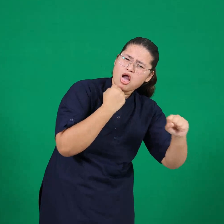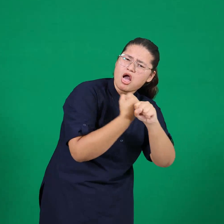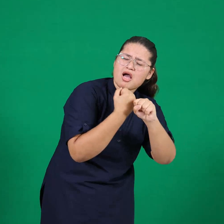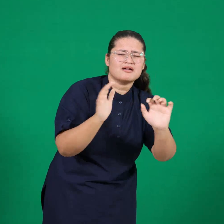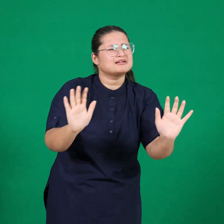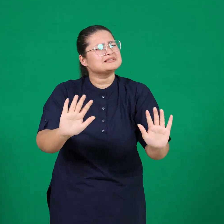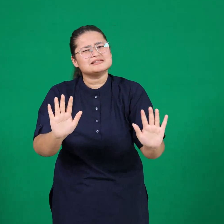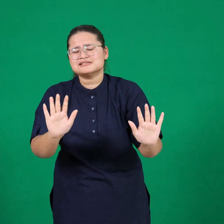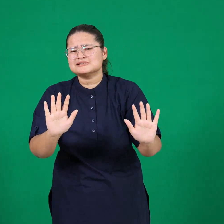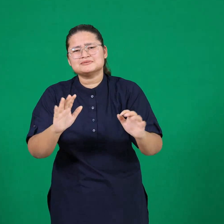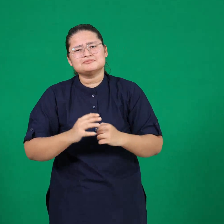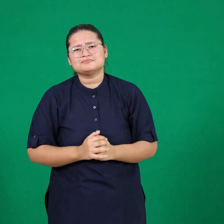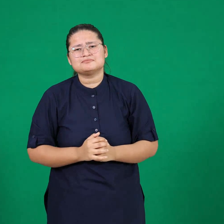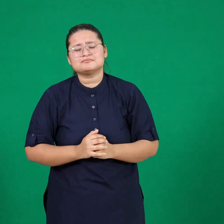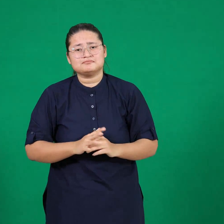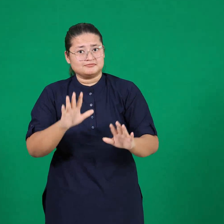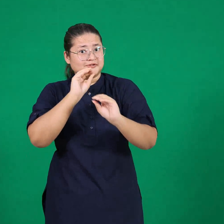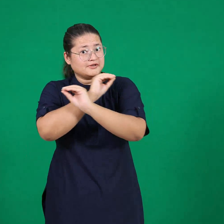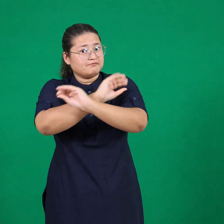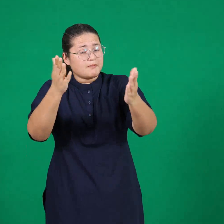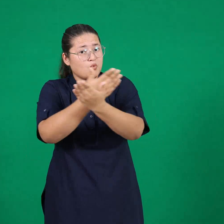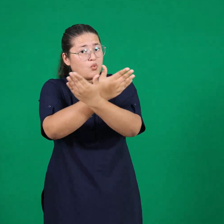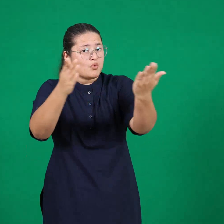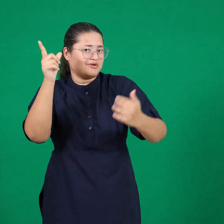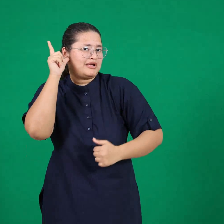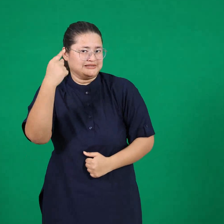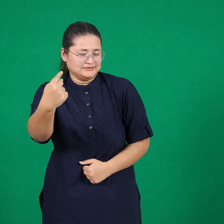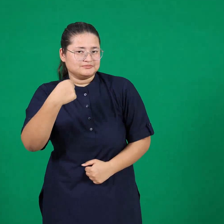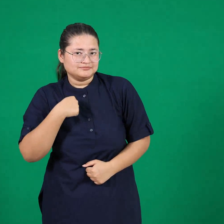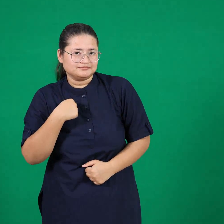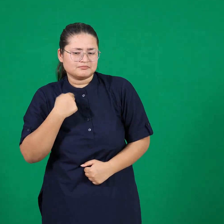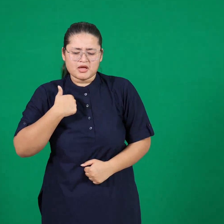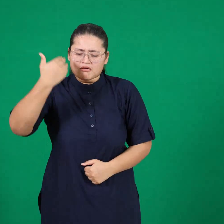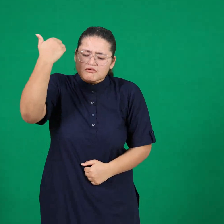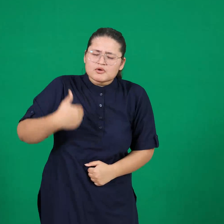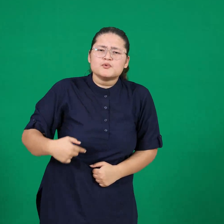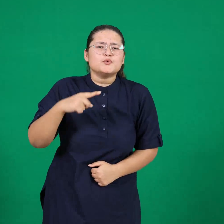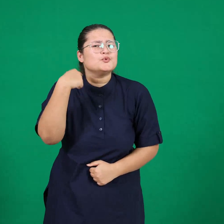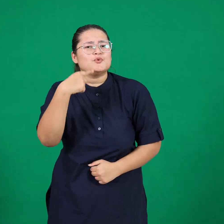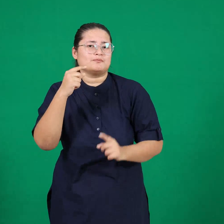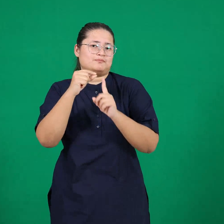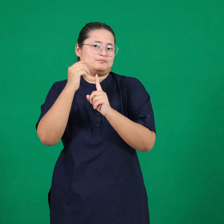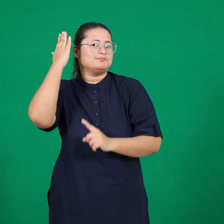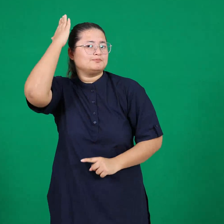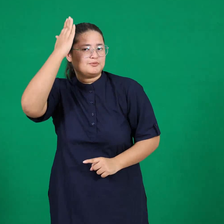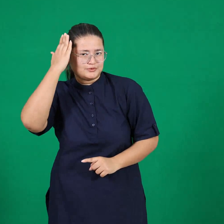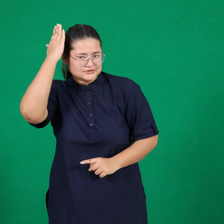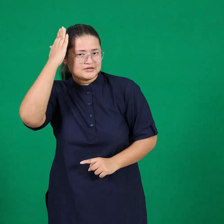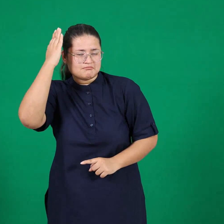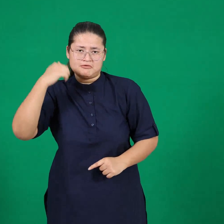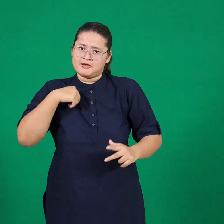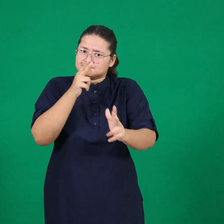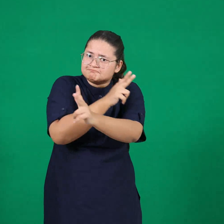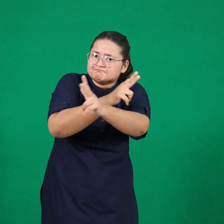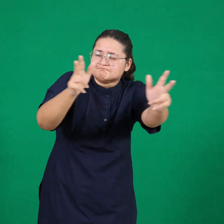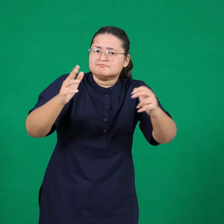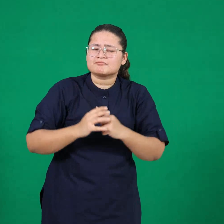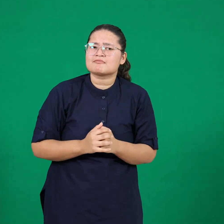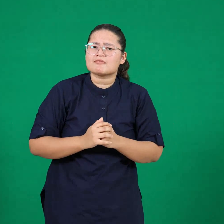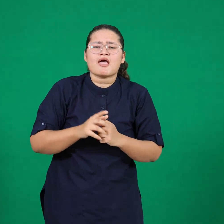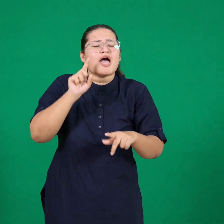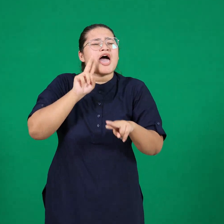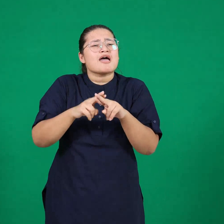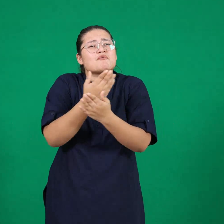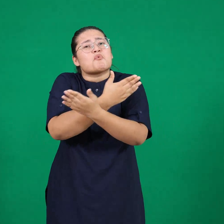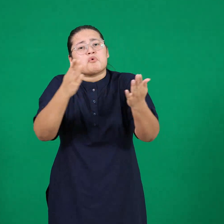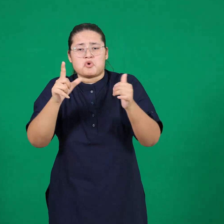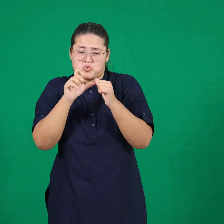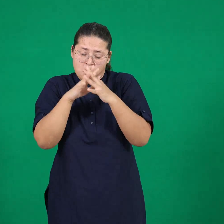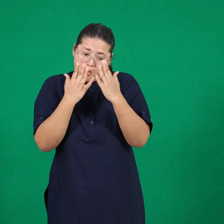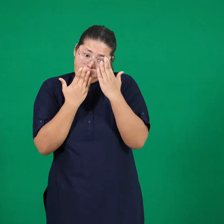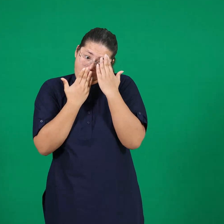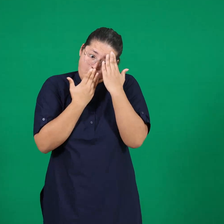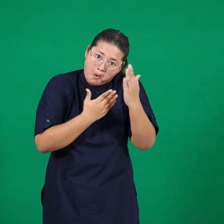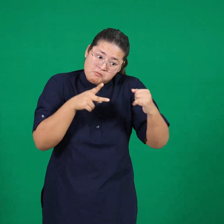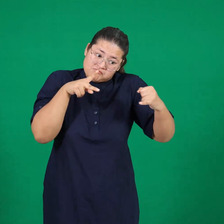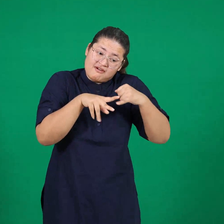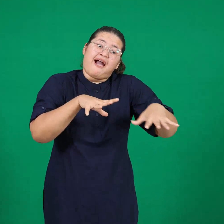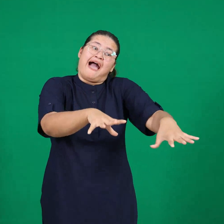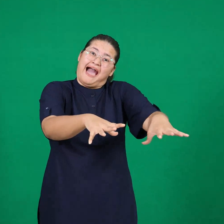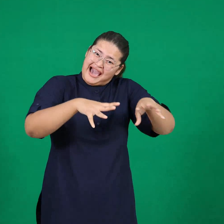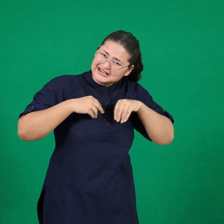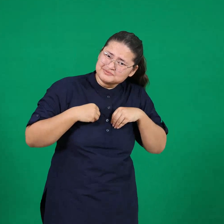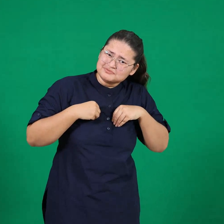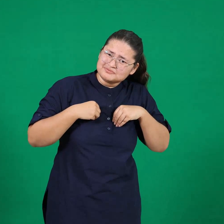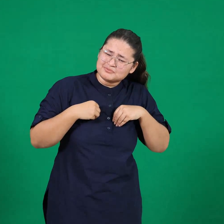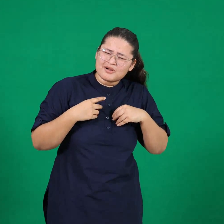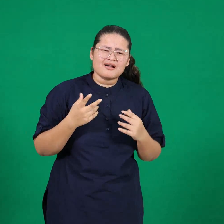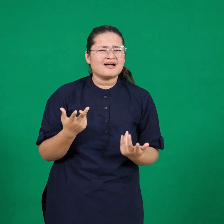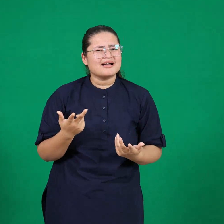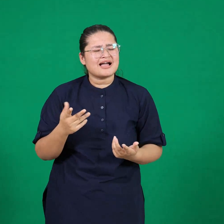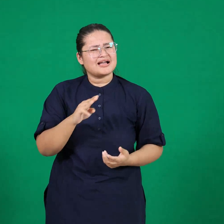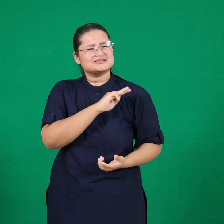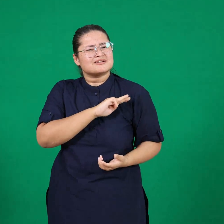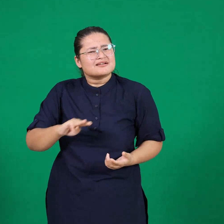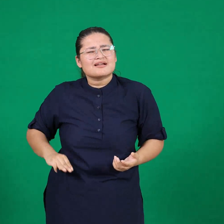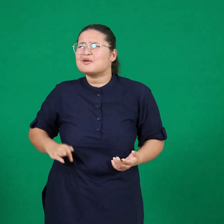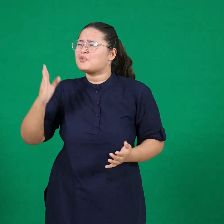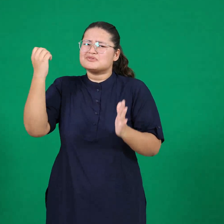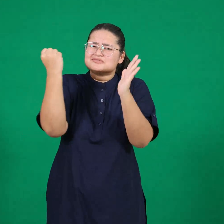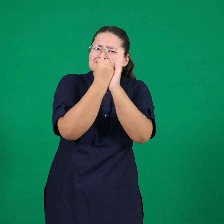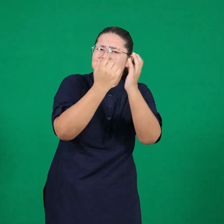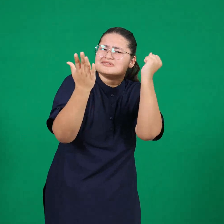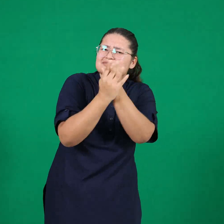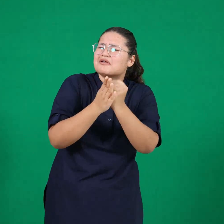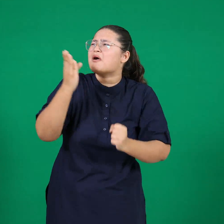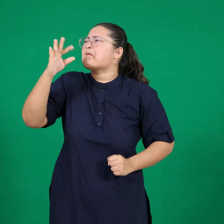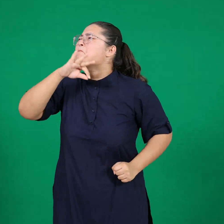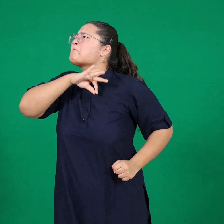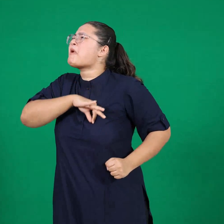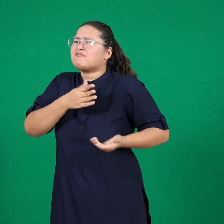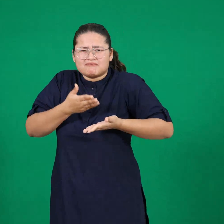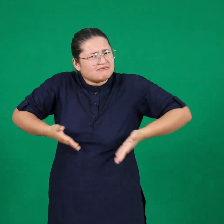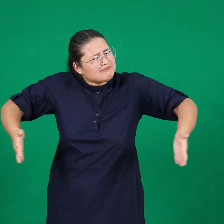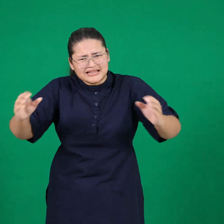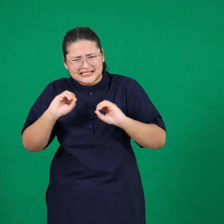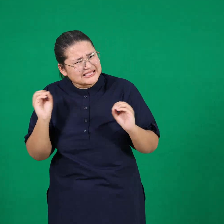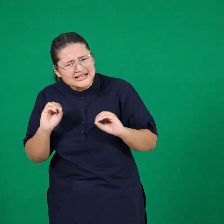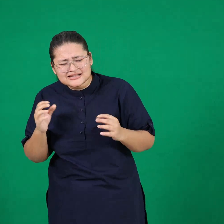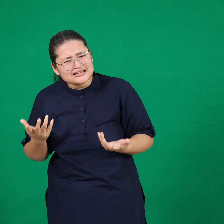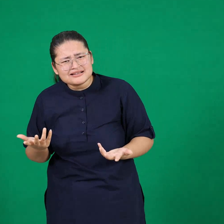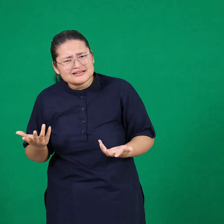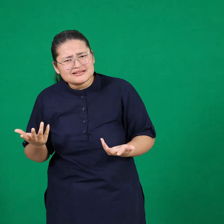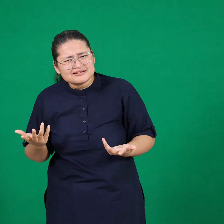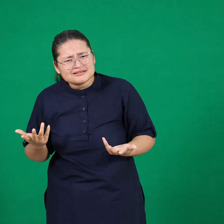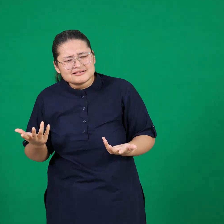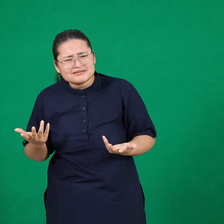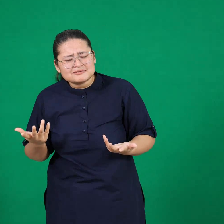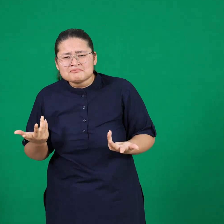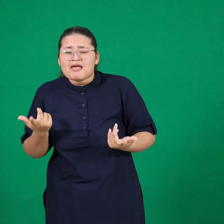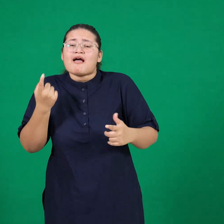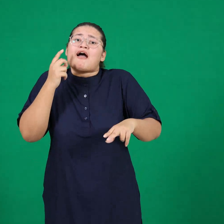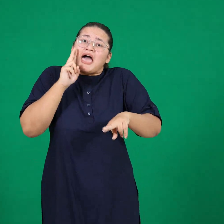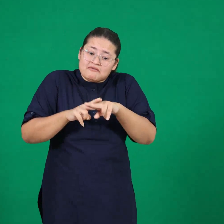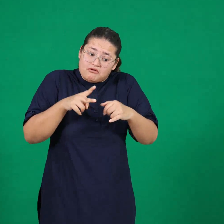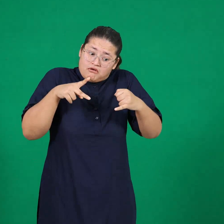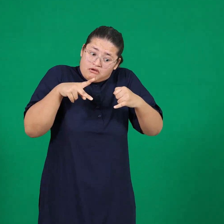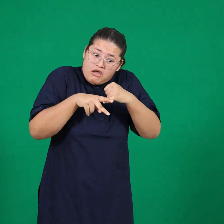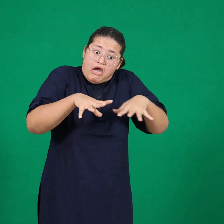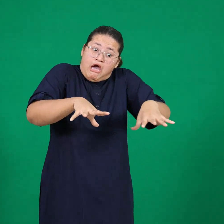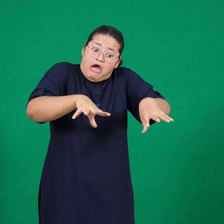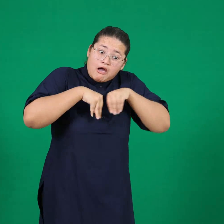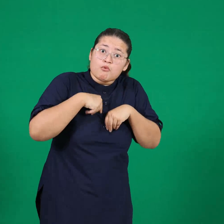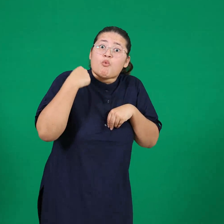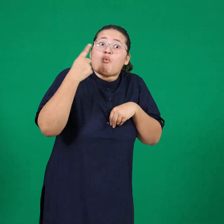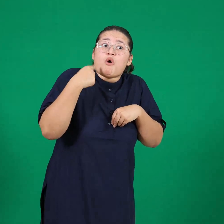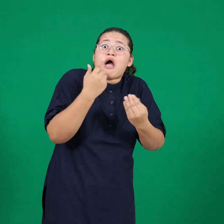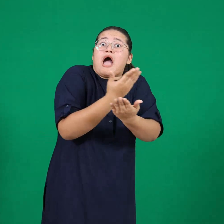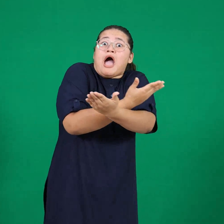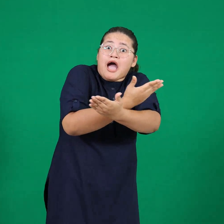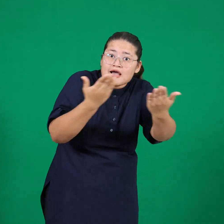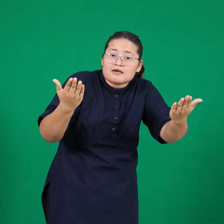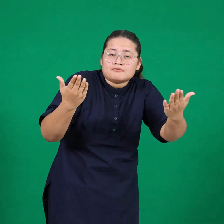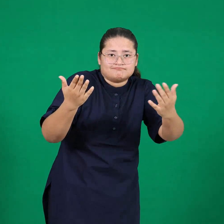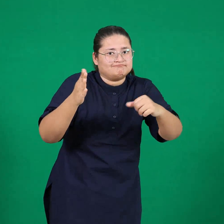Take notice: I, Paul, tell you that if you let yourselves be circumcised, Christ will be of no value to you at all.